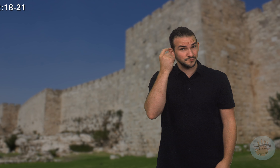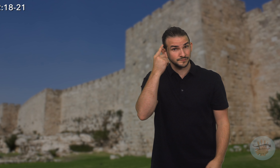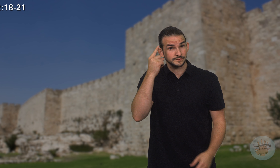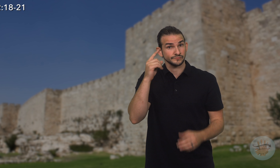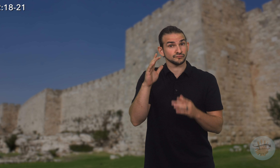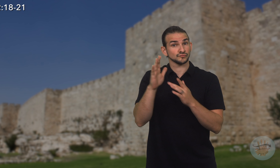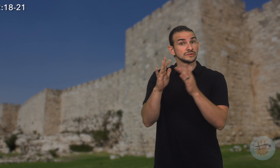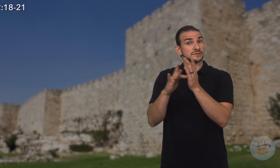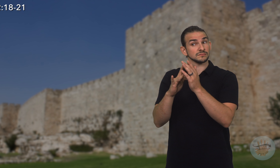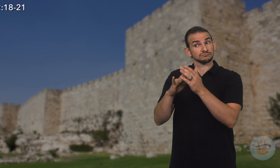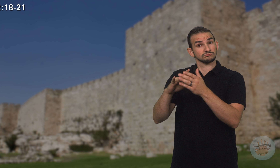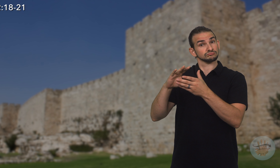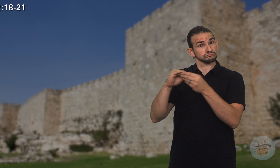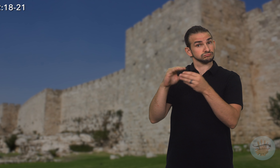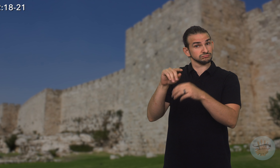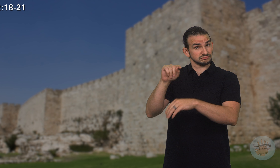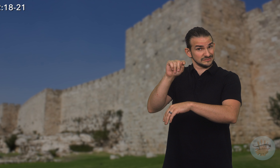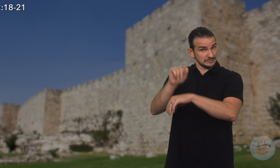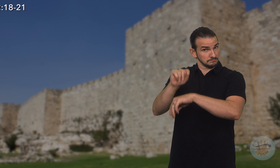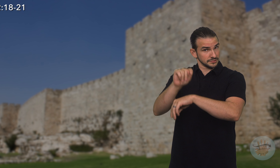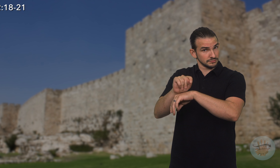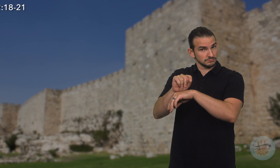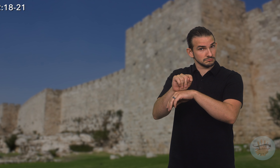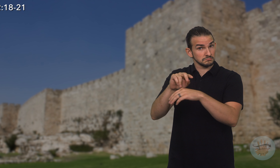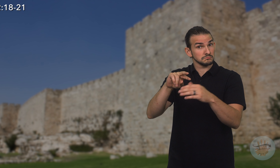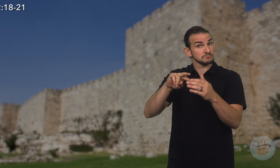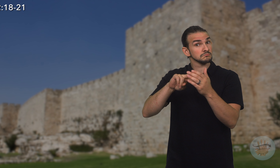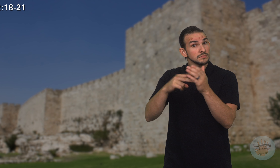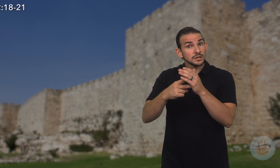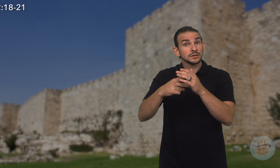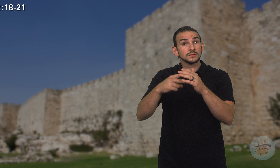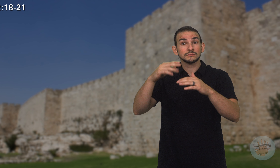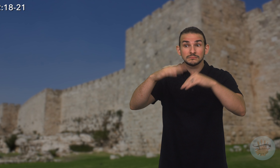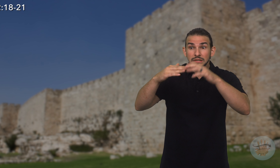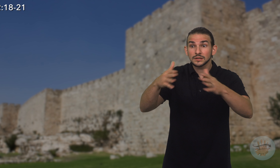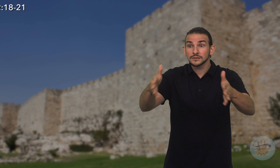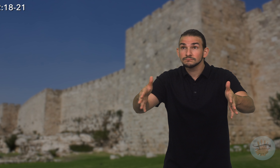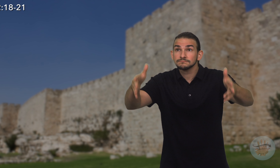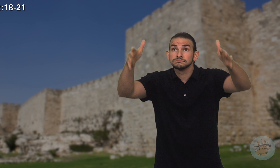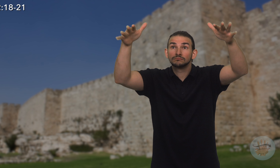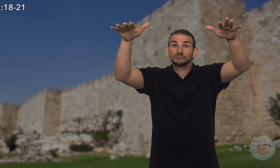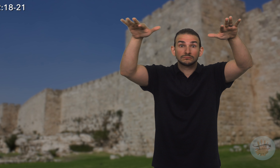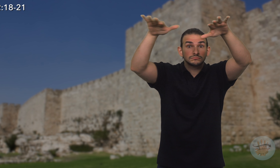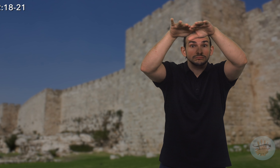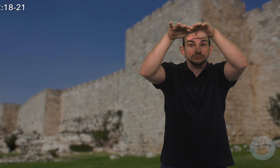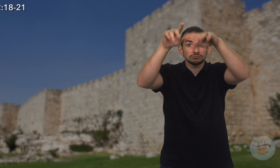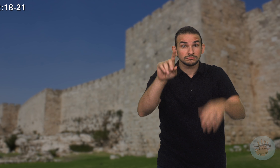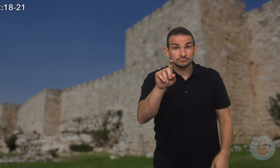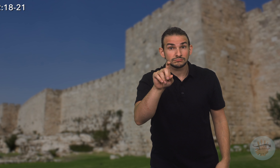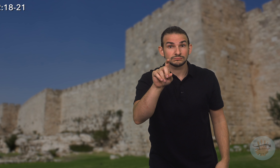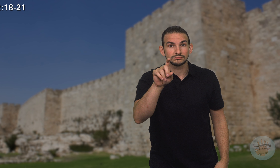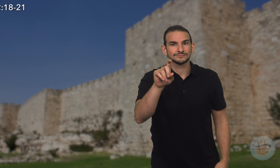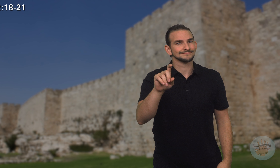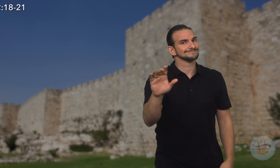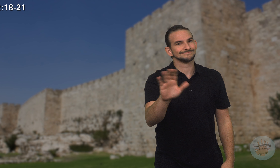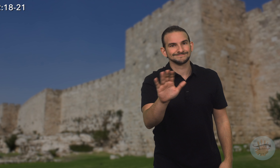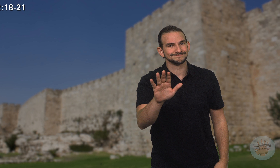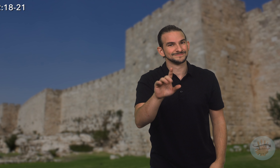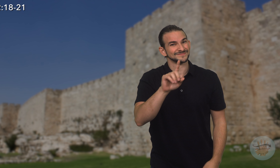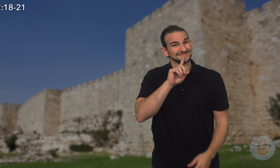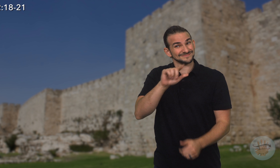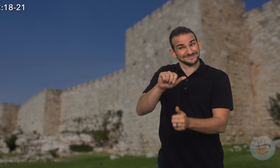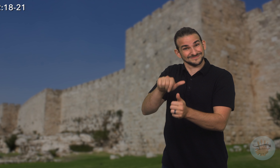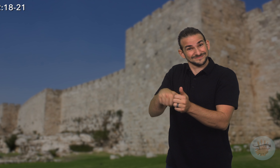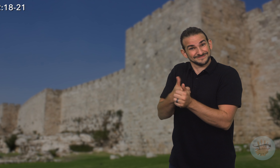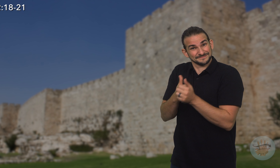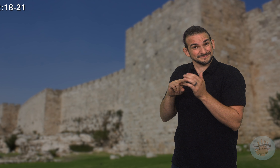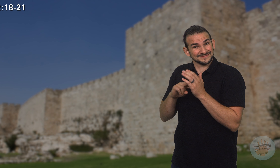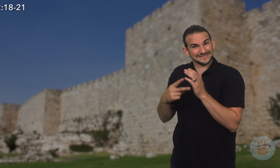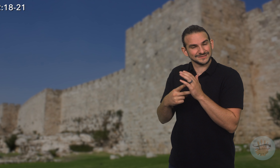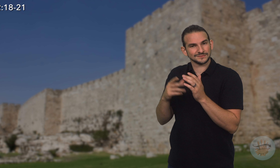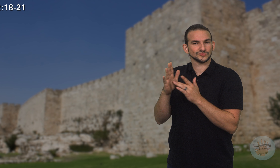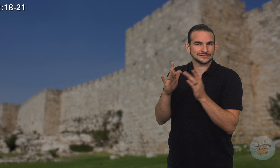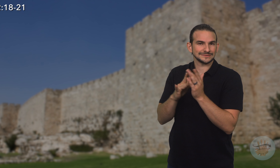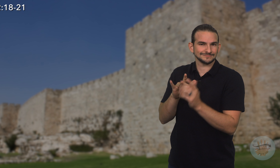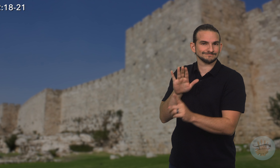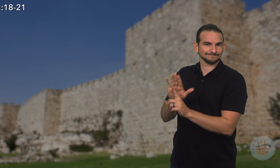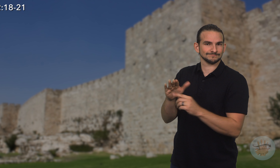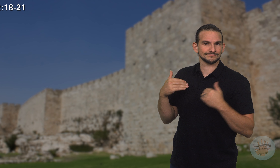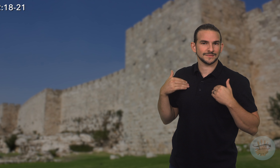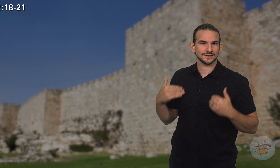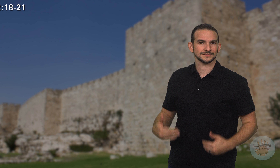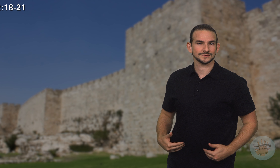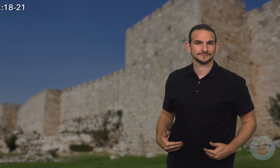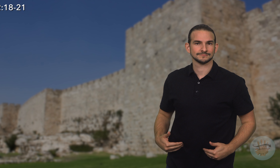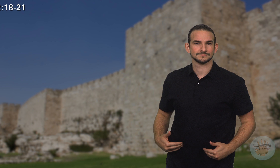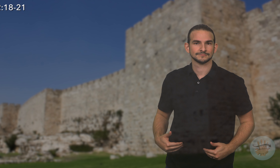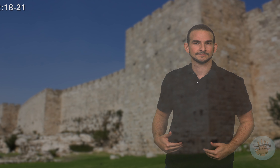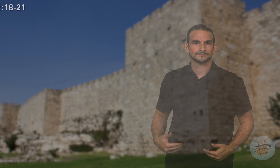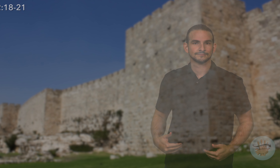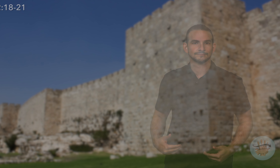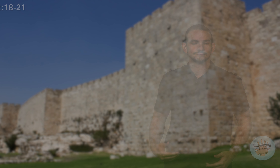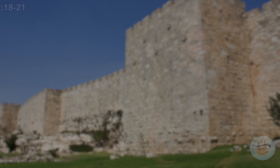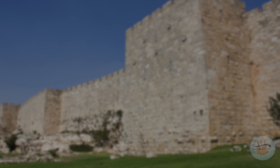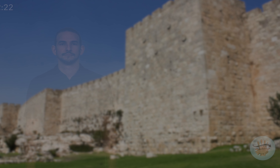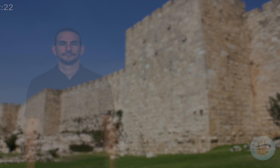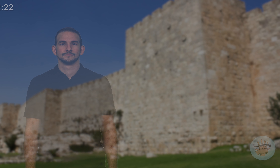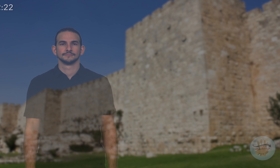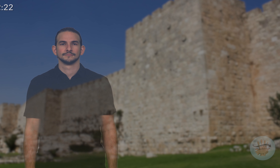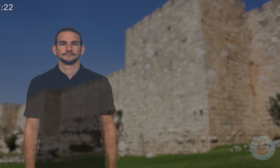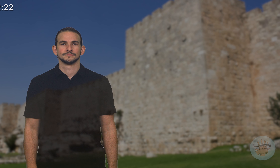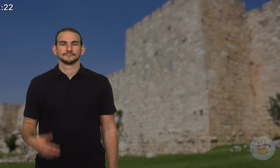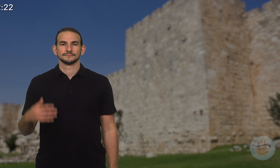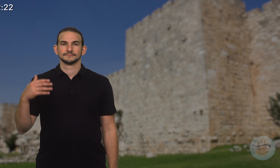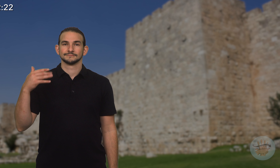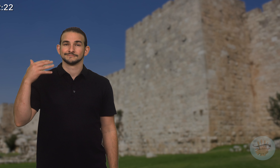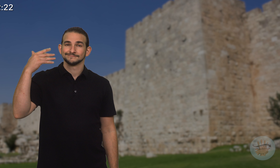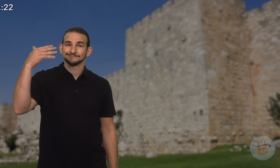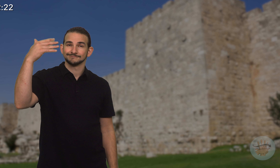But Jesus was speaking about the temple of His body.